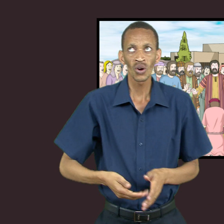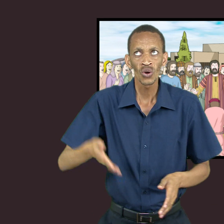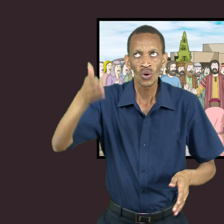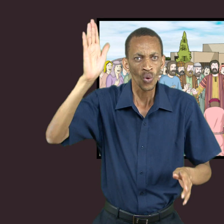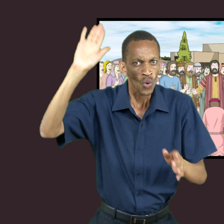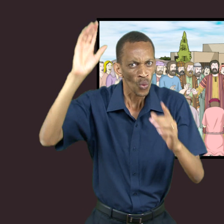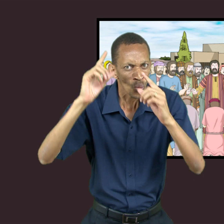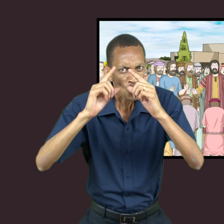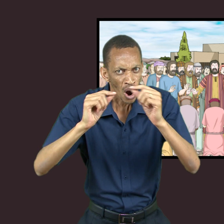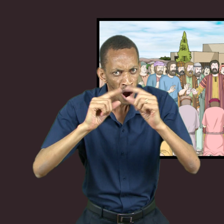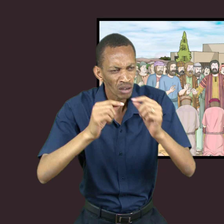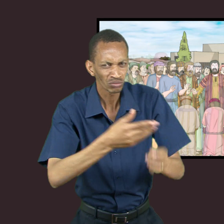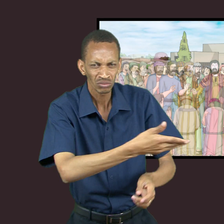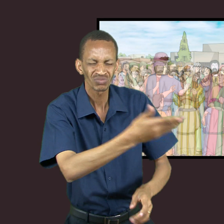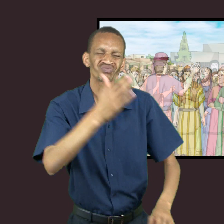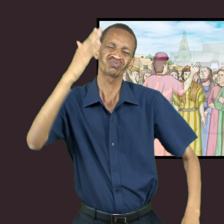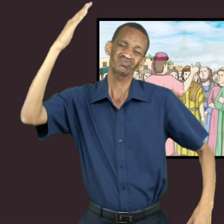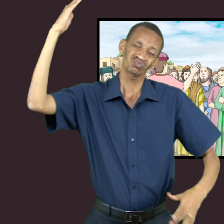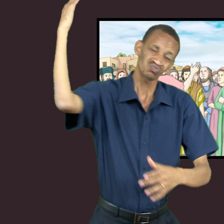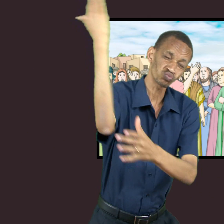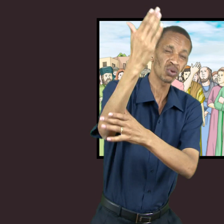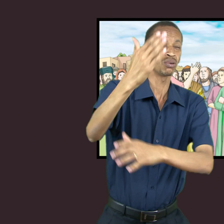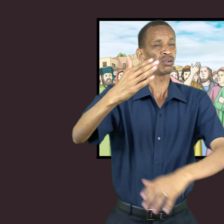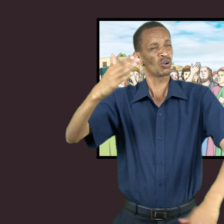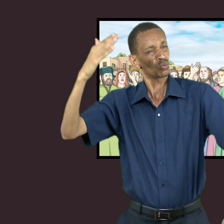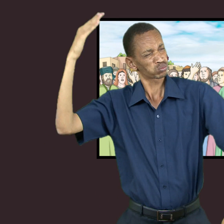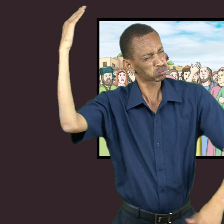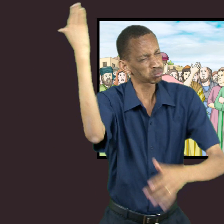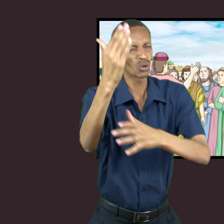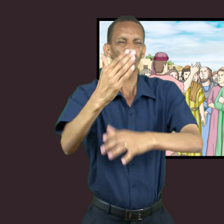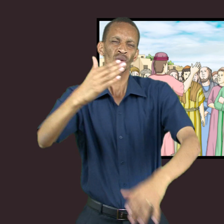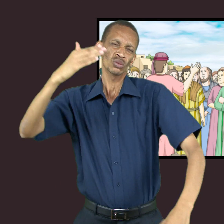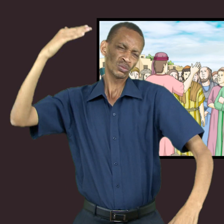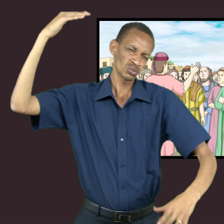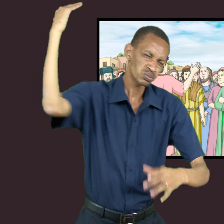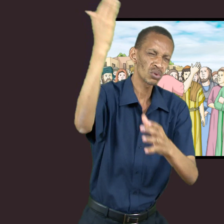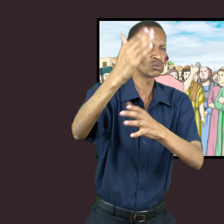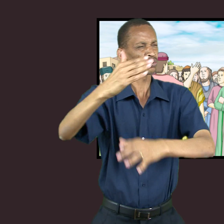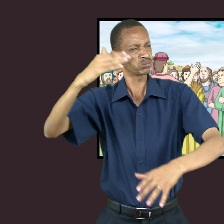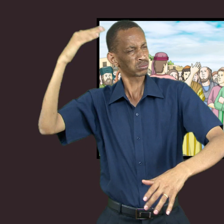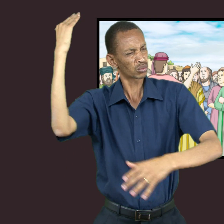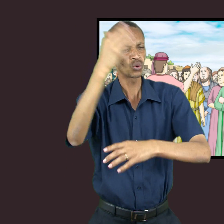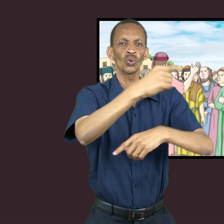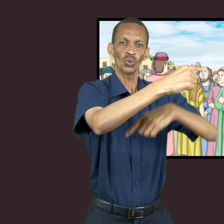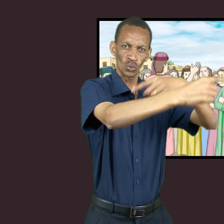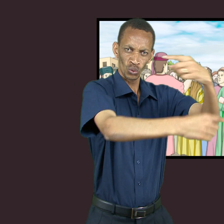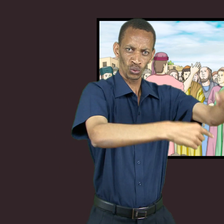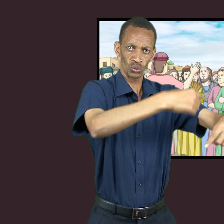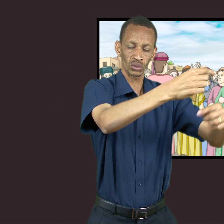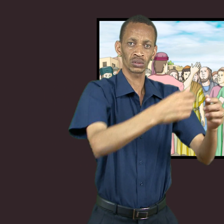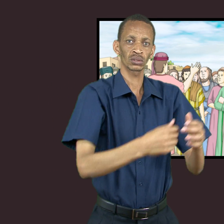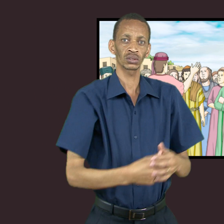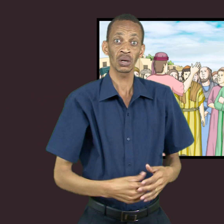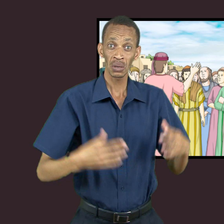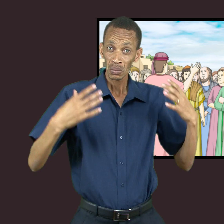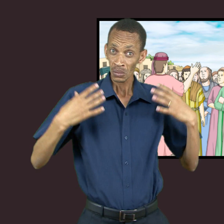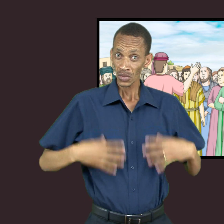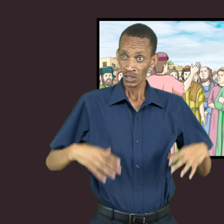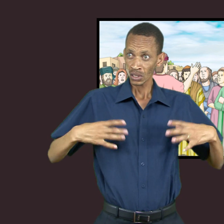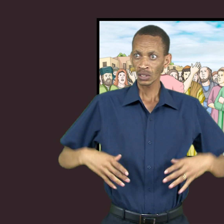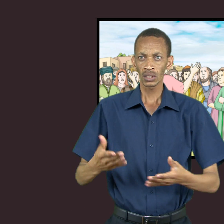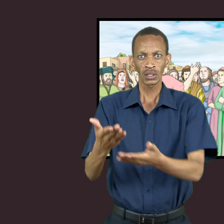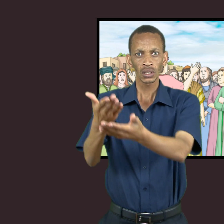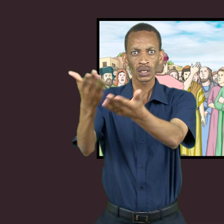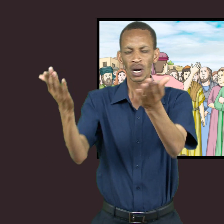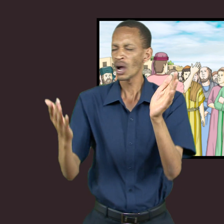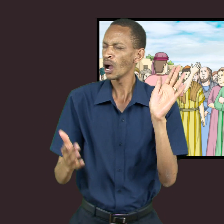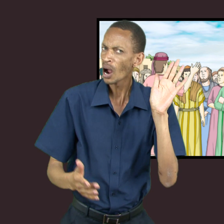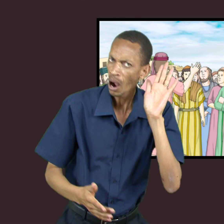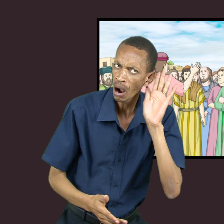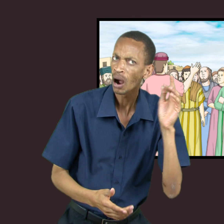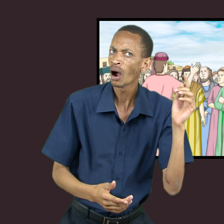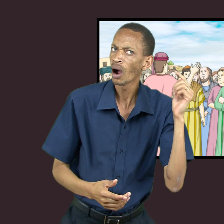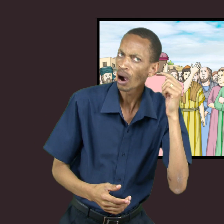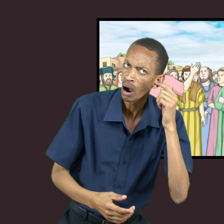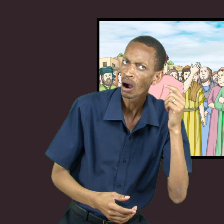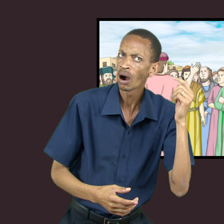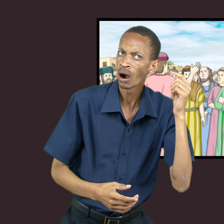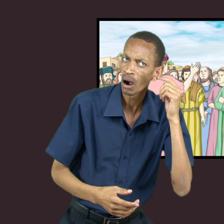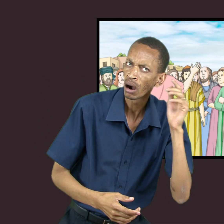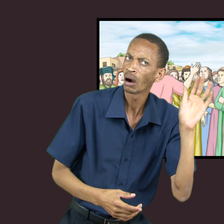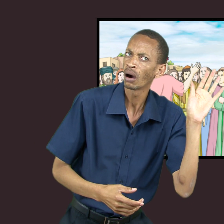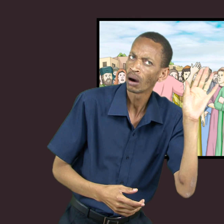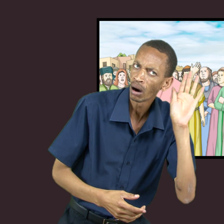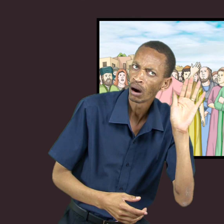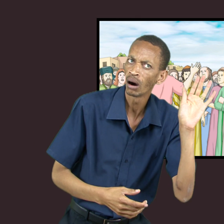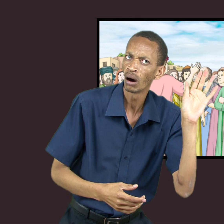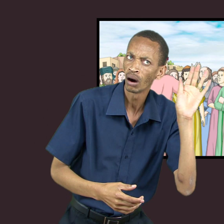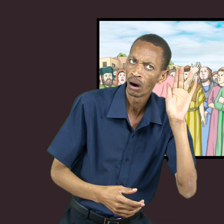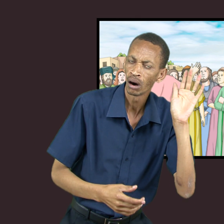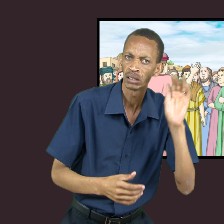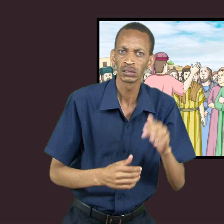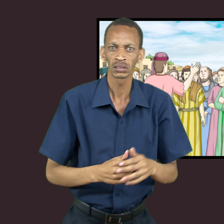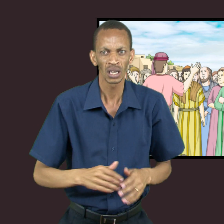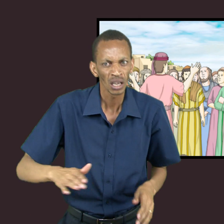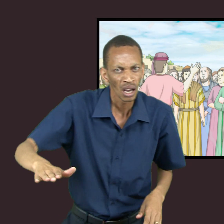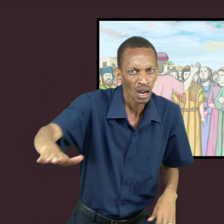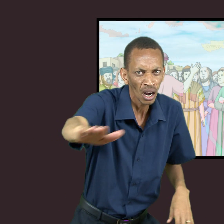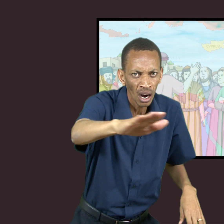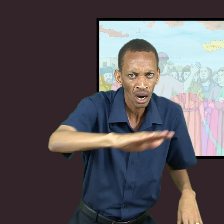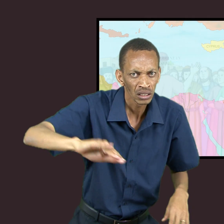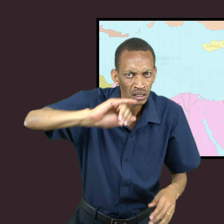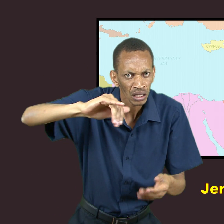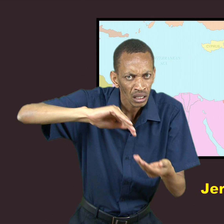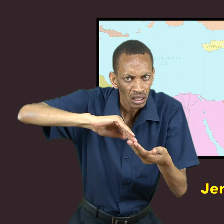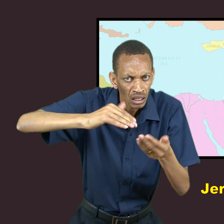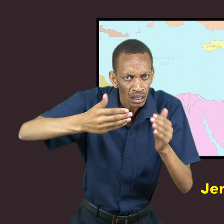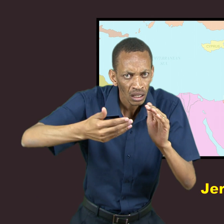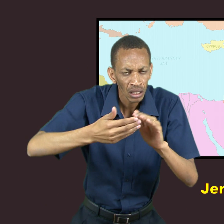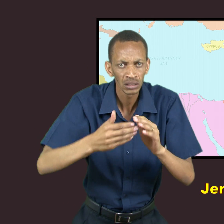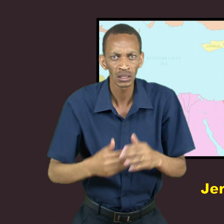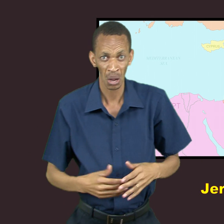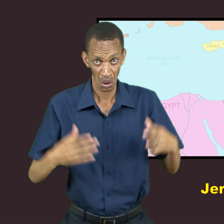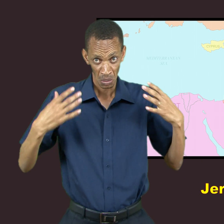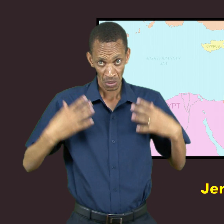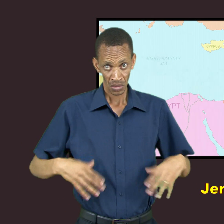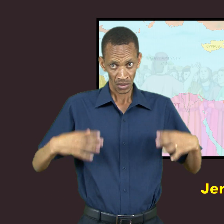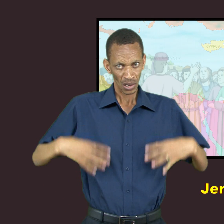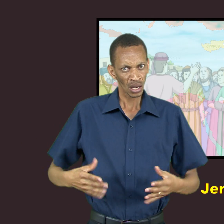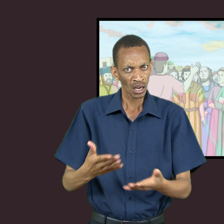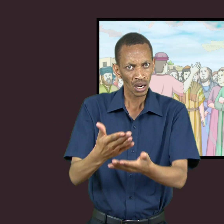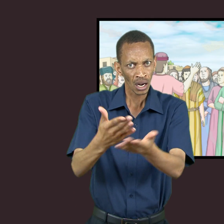So the word of God continued to spread.